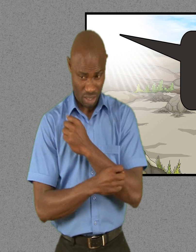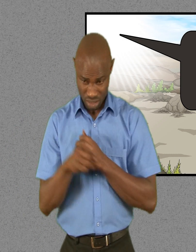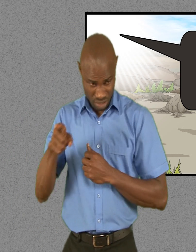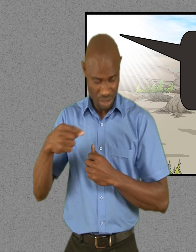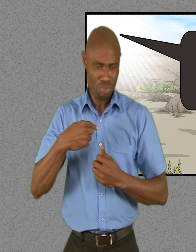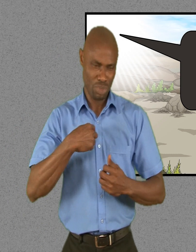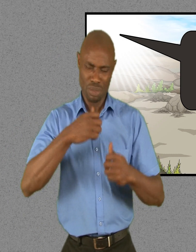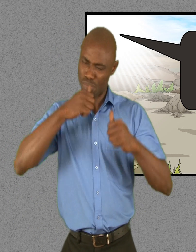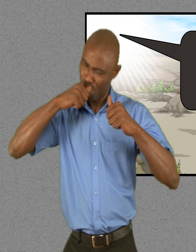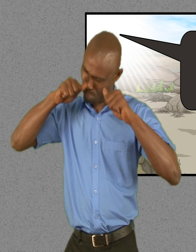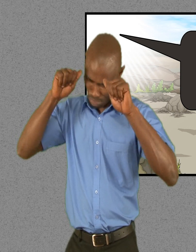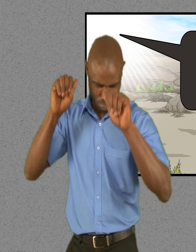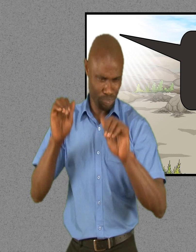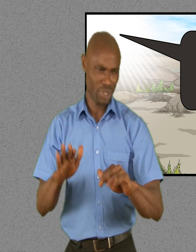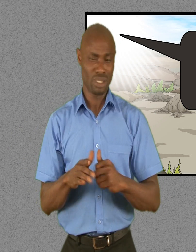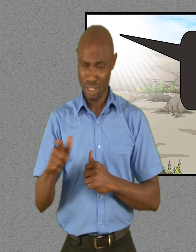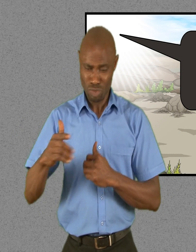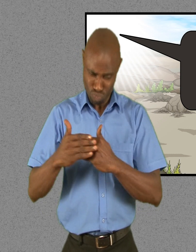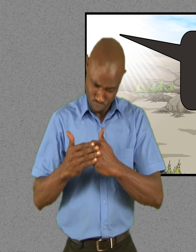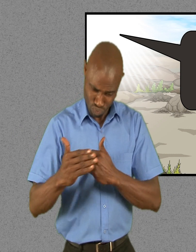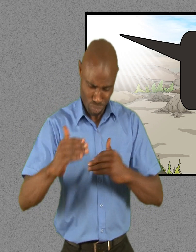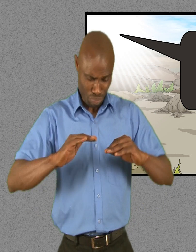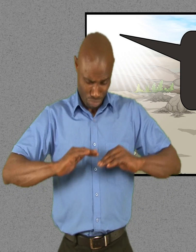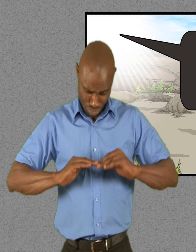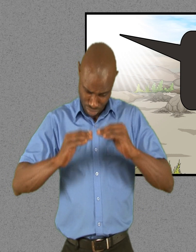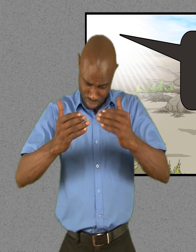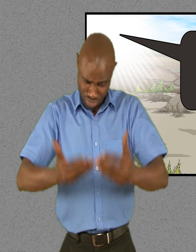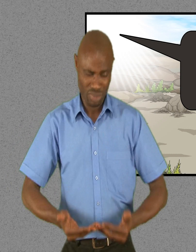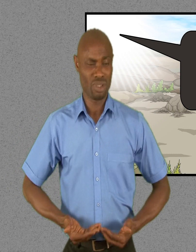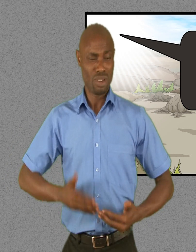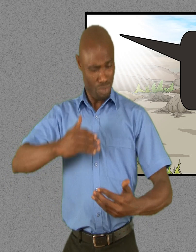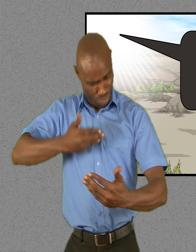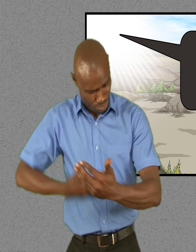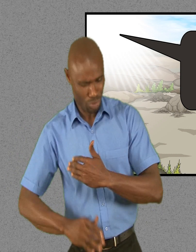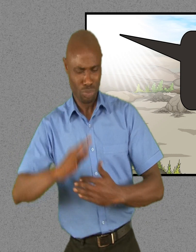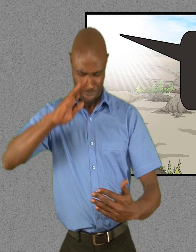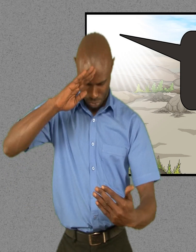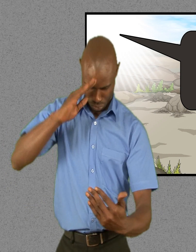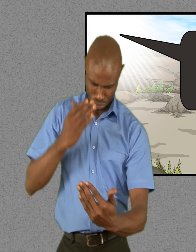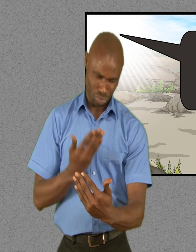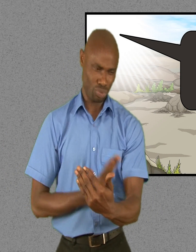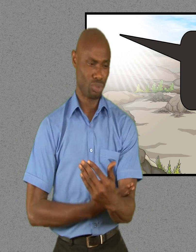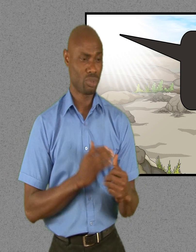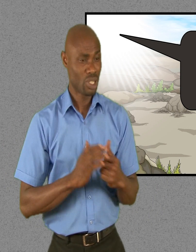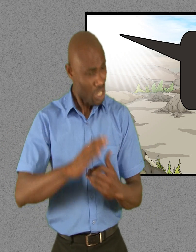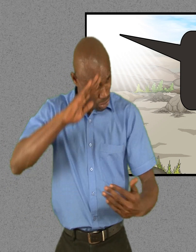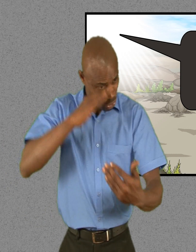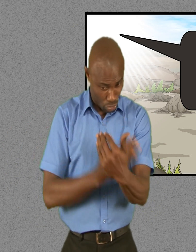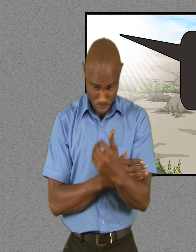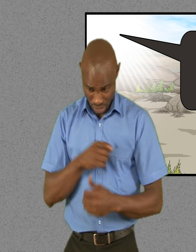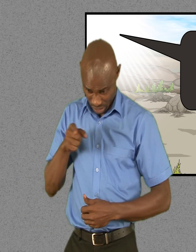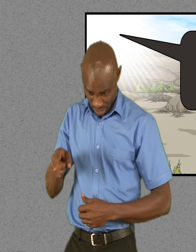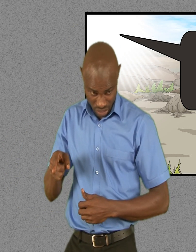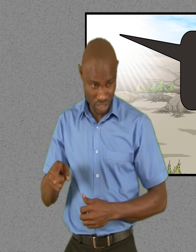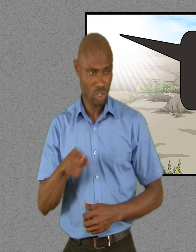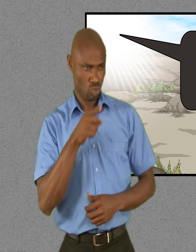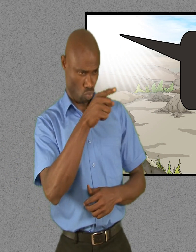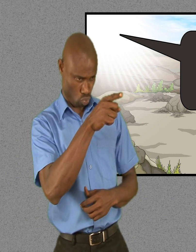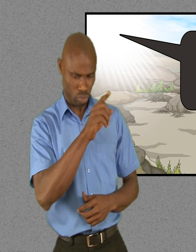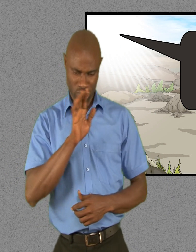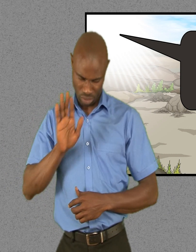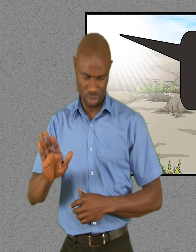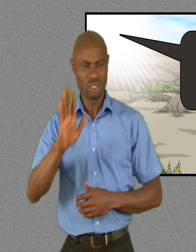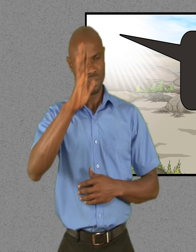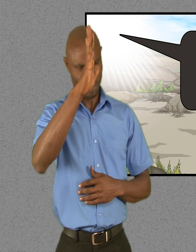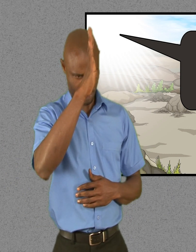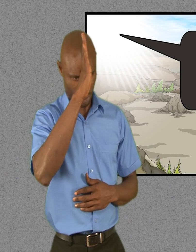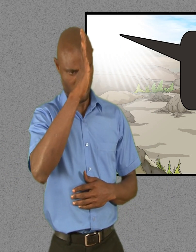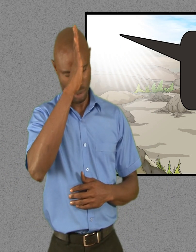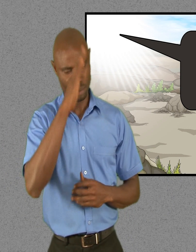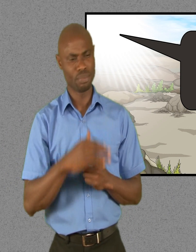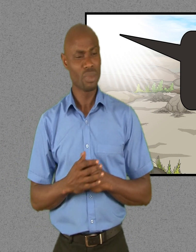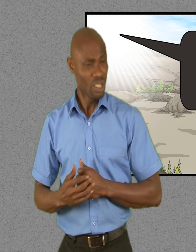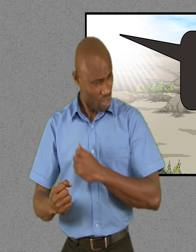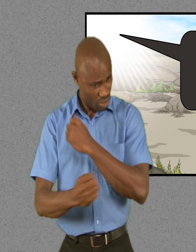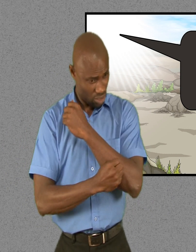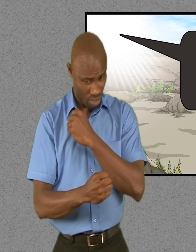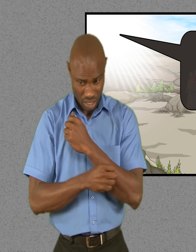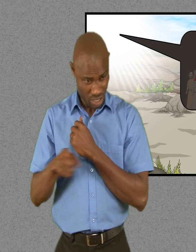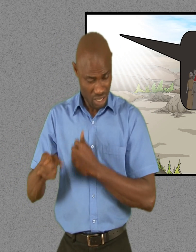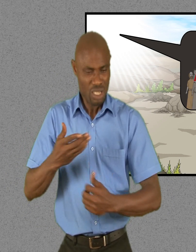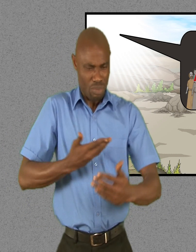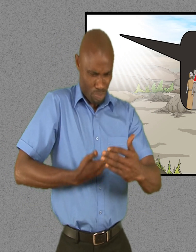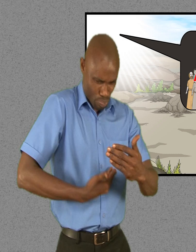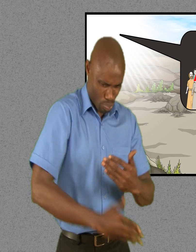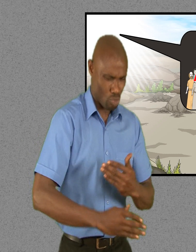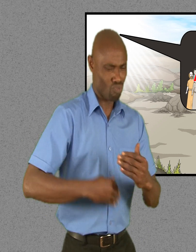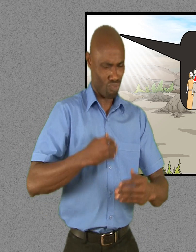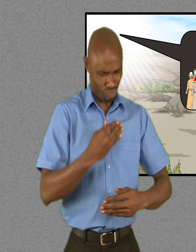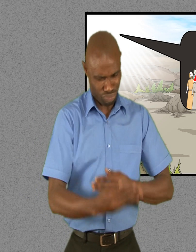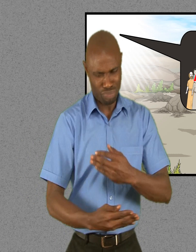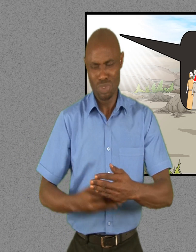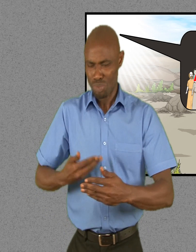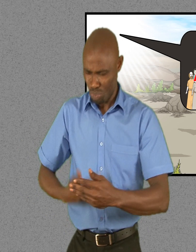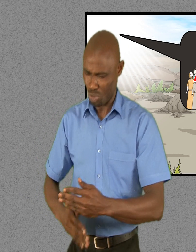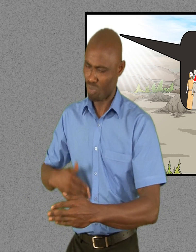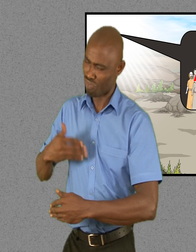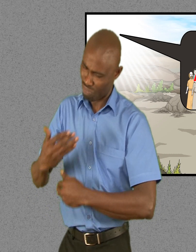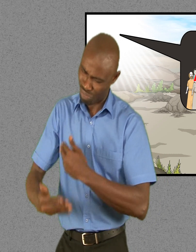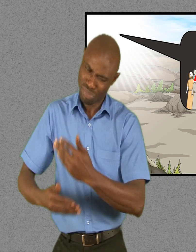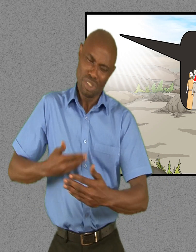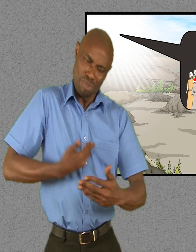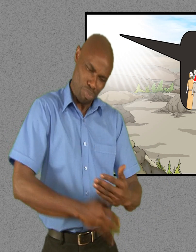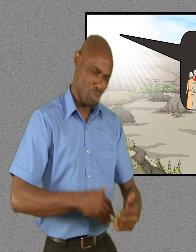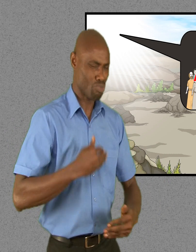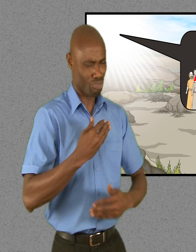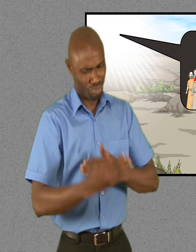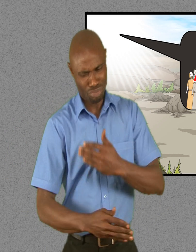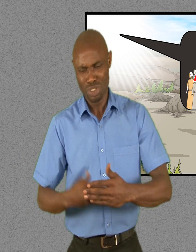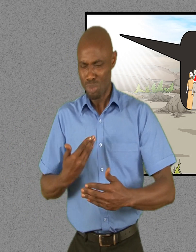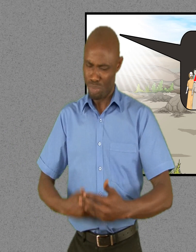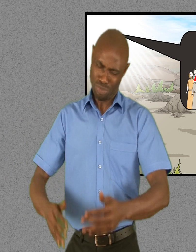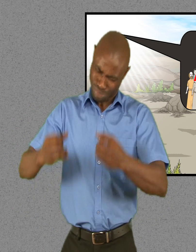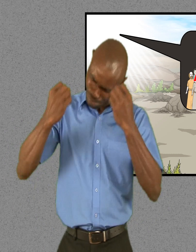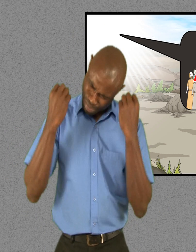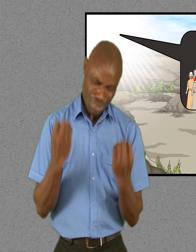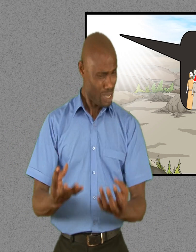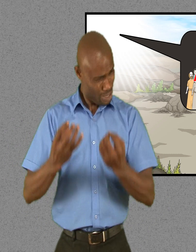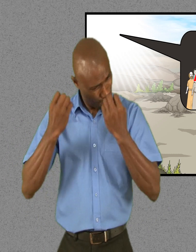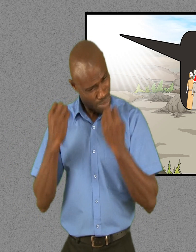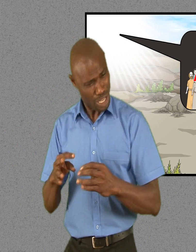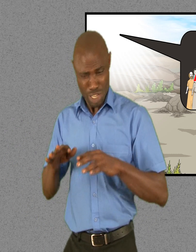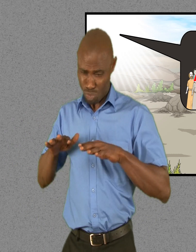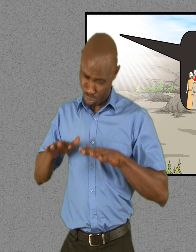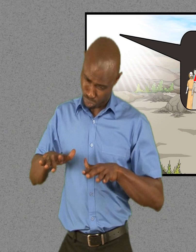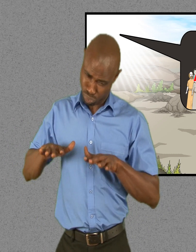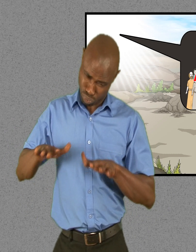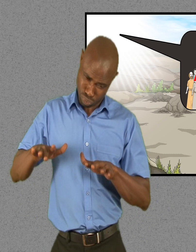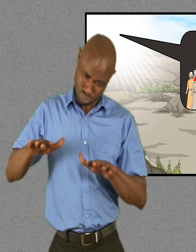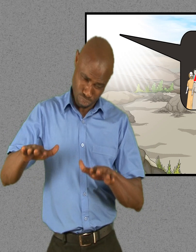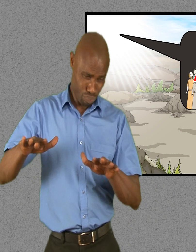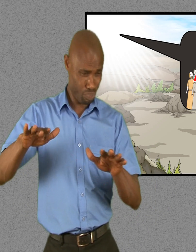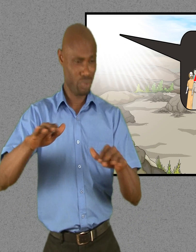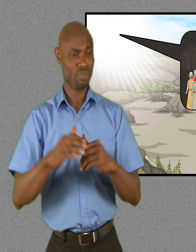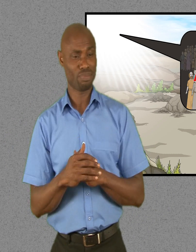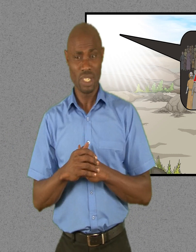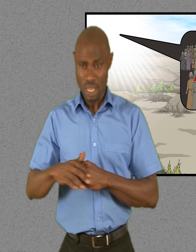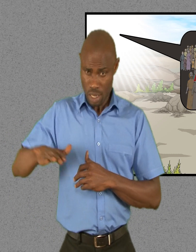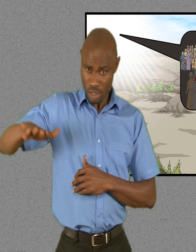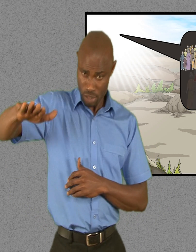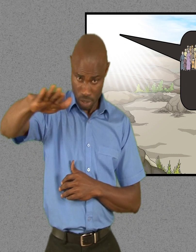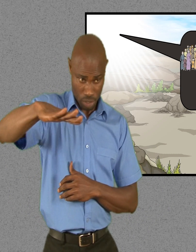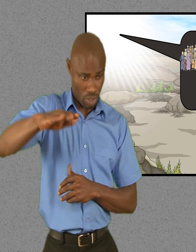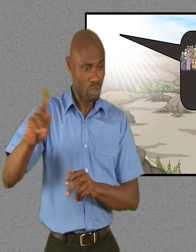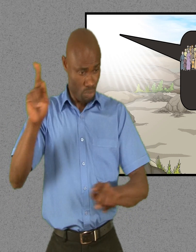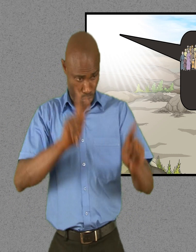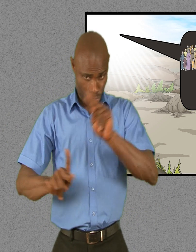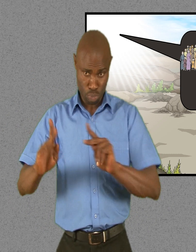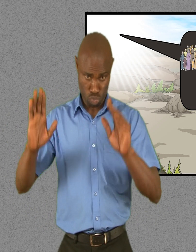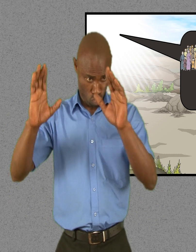And I will bless her and will surely give you a son by her. I will bless her, and she will be the mother of nations;